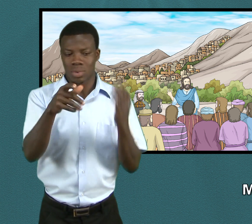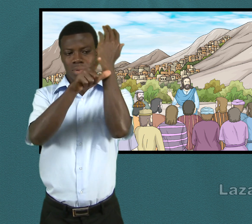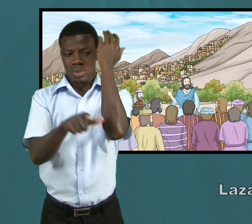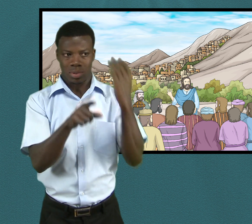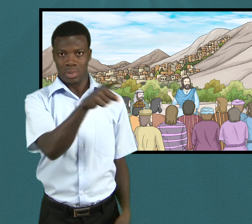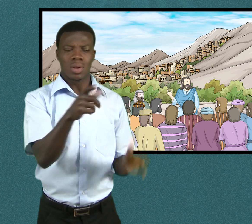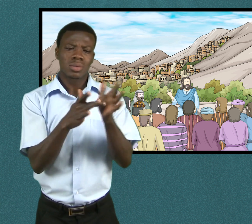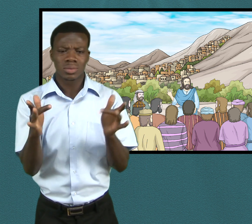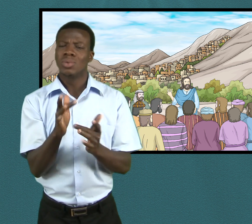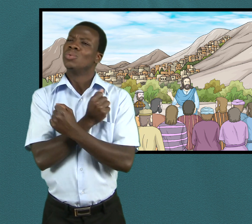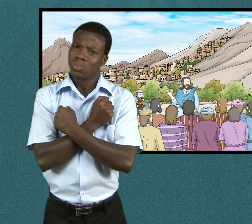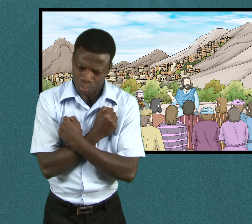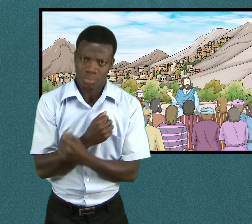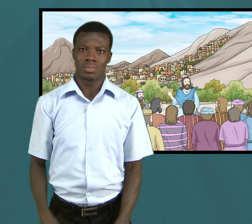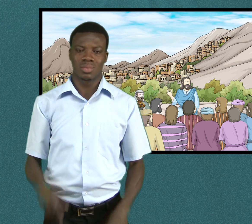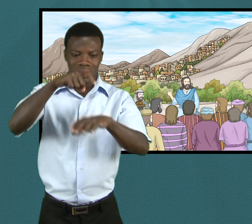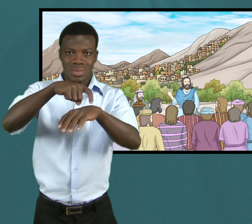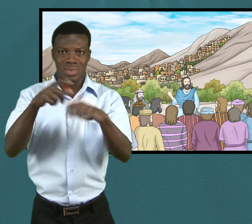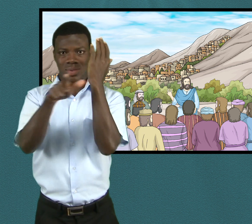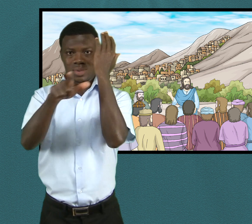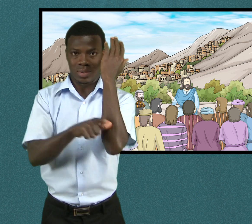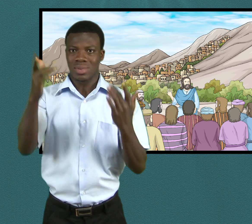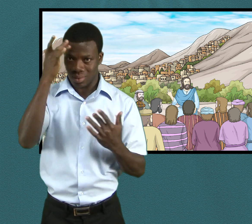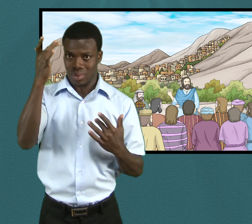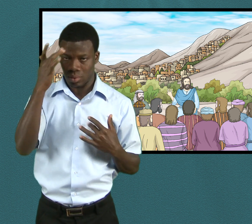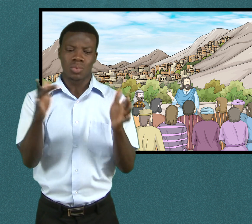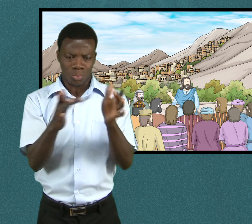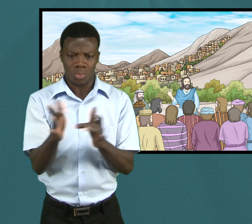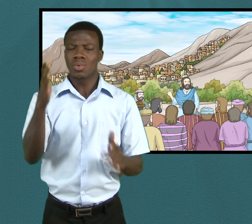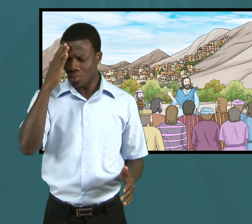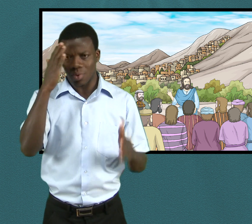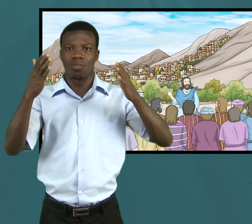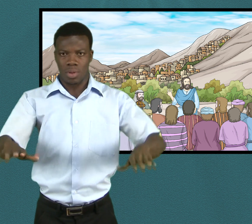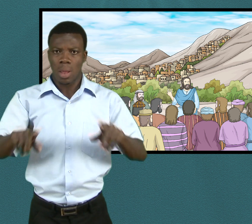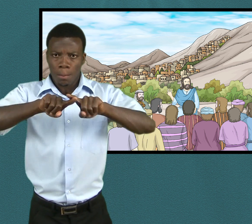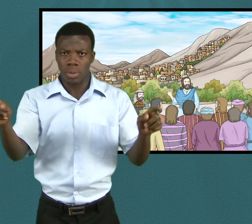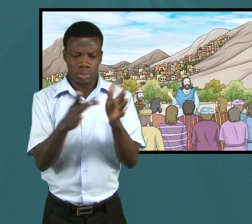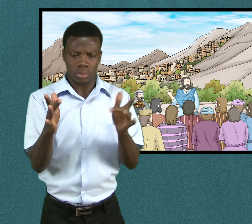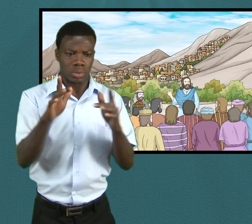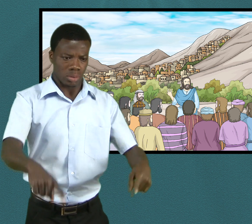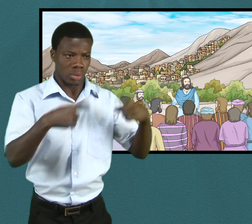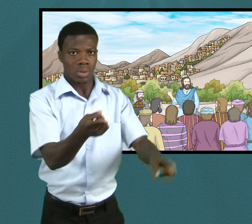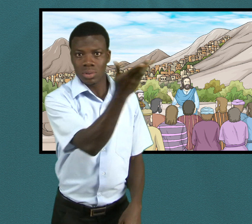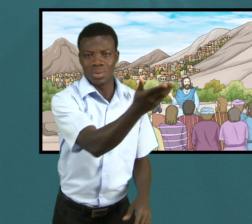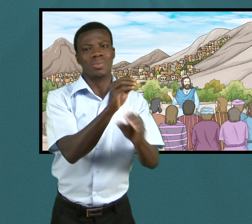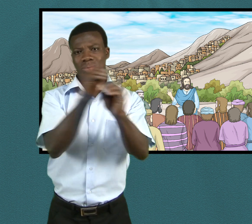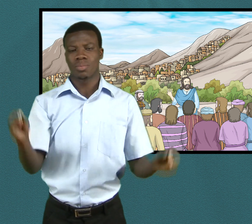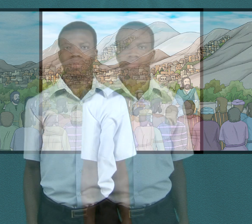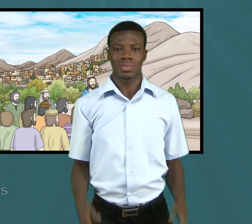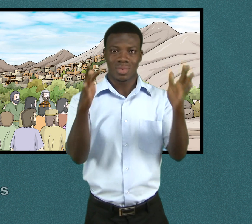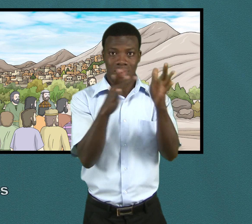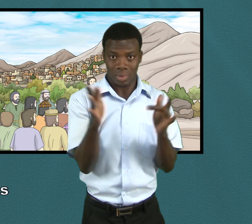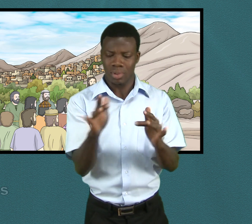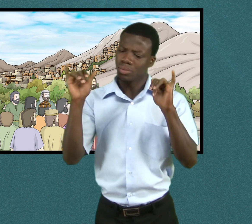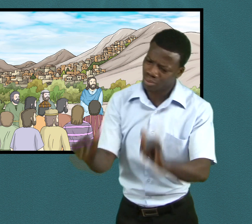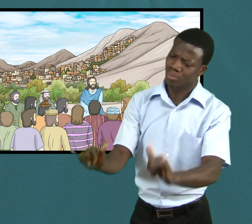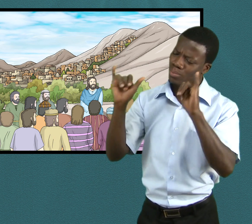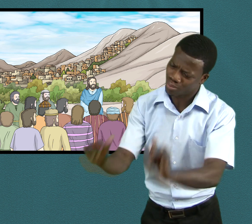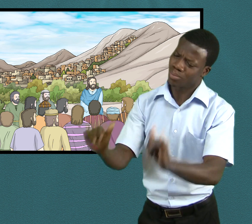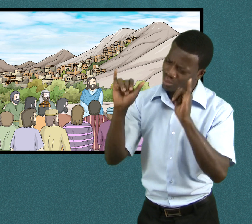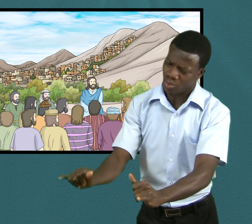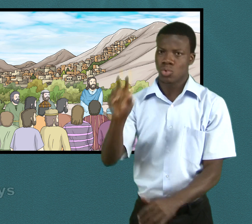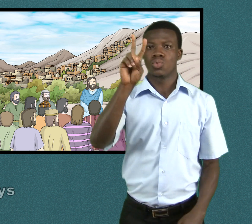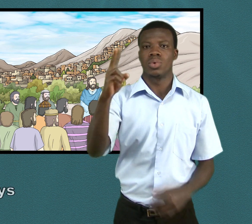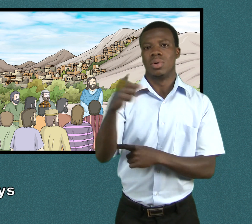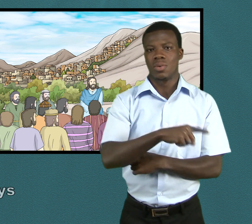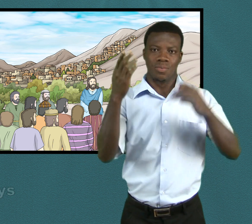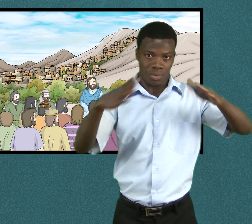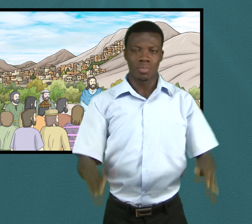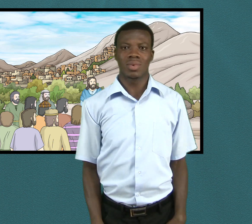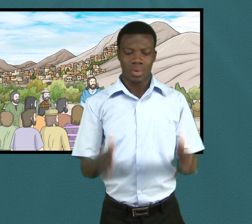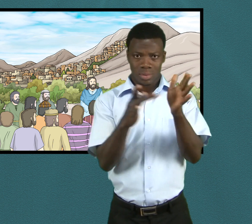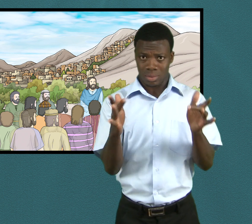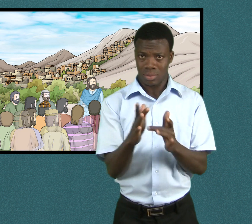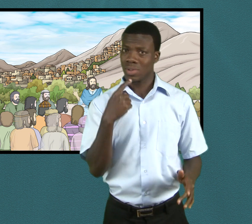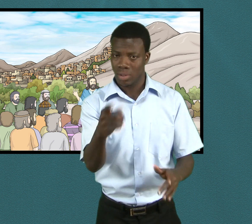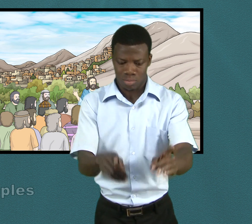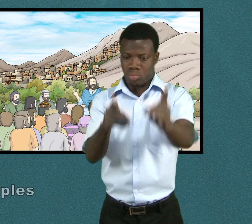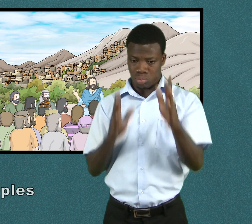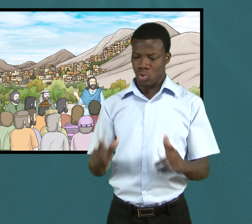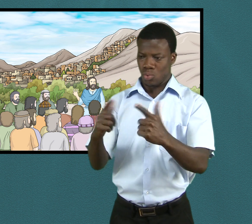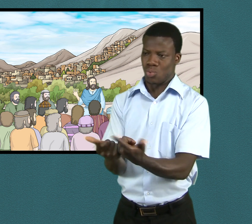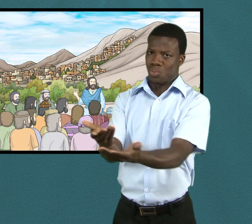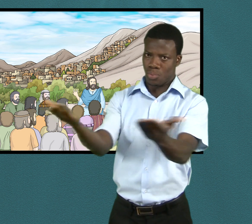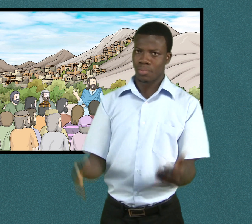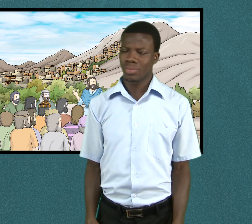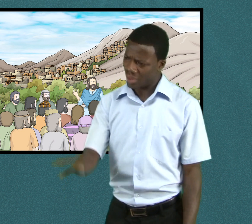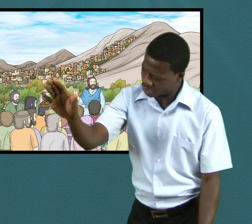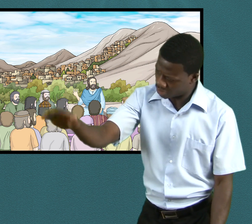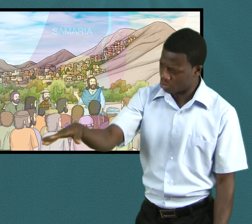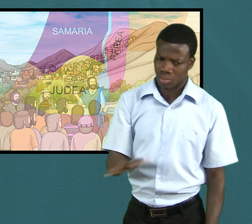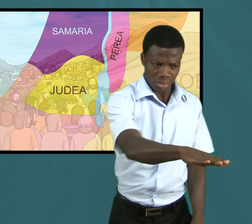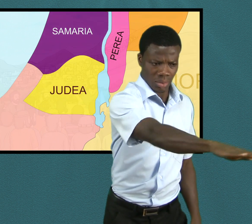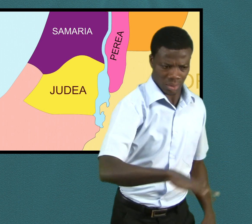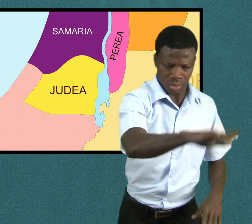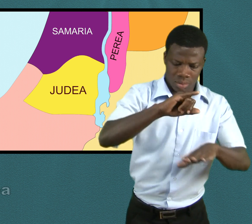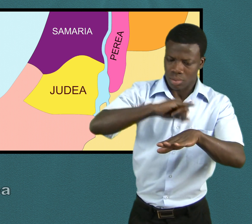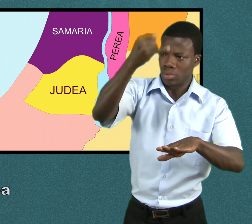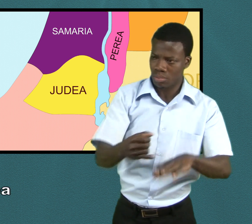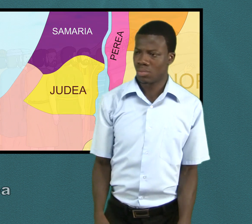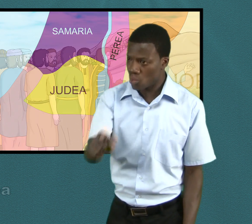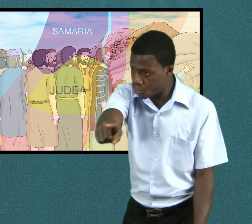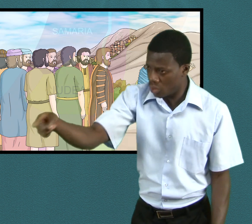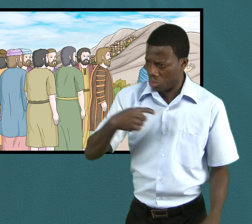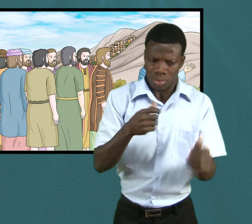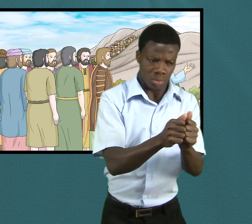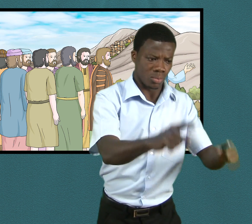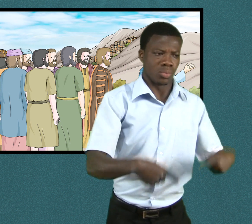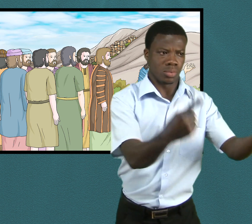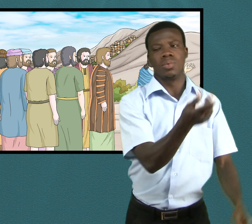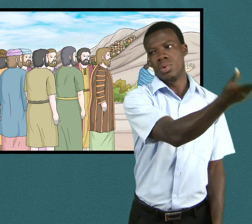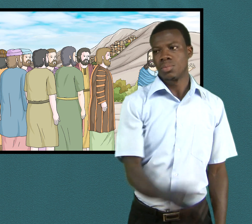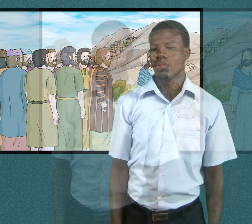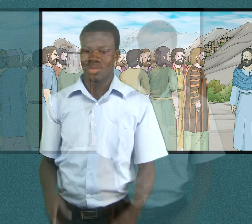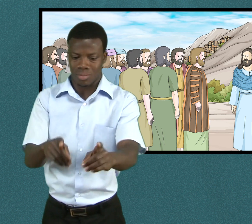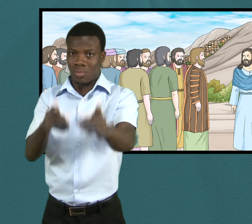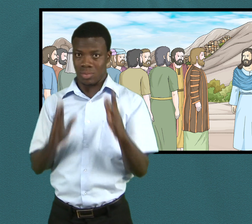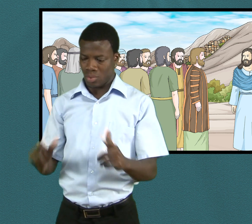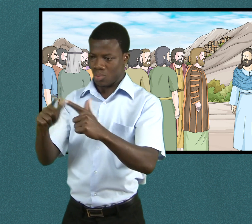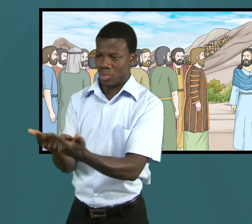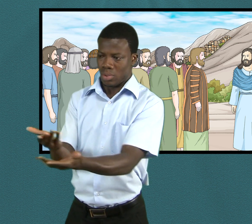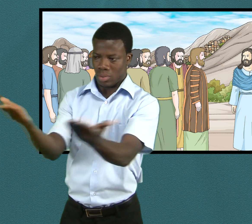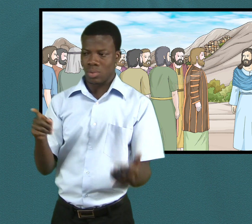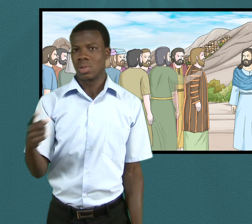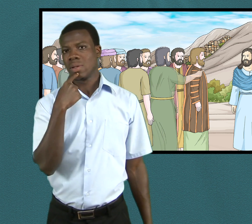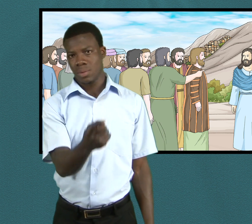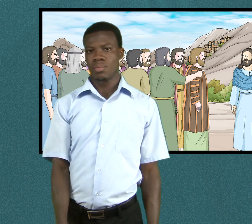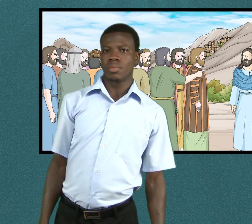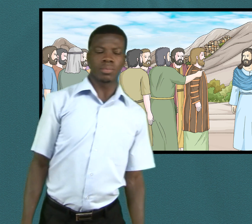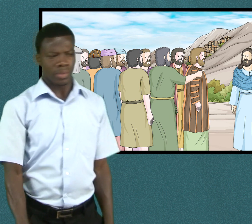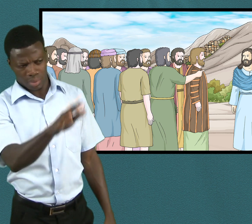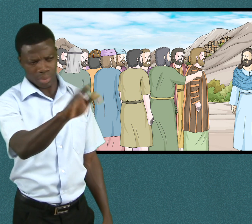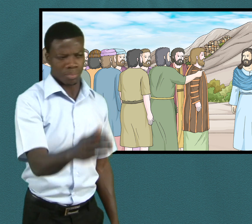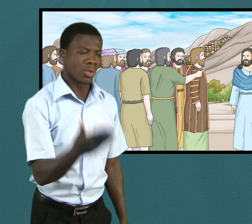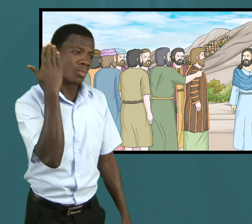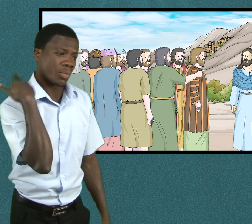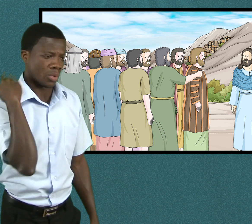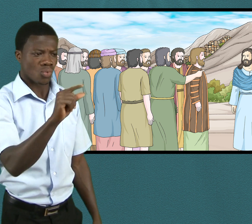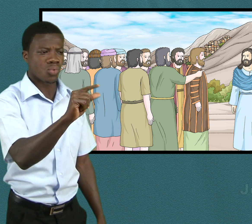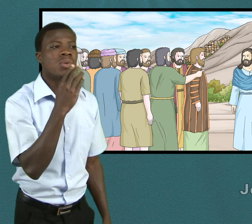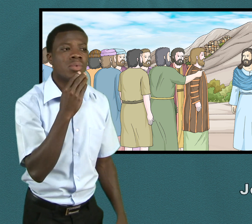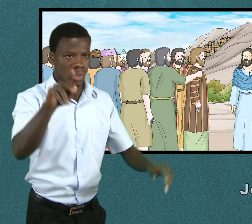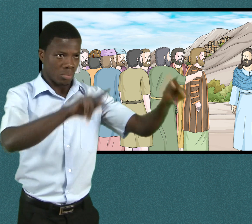So on hearing that Lazarus was sick, He stayed where He was for two days, and then He said to the disciples, “Let us go back to Judea.”